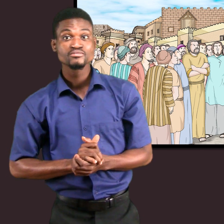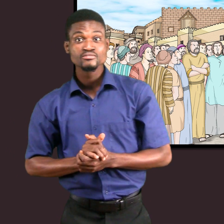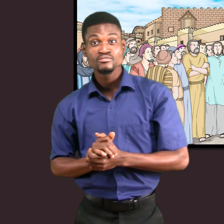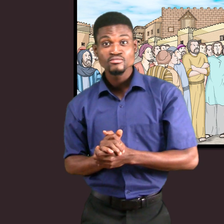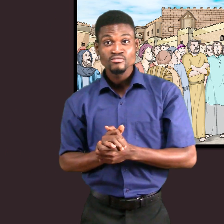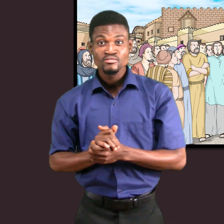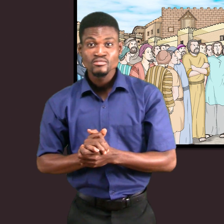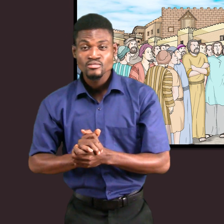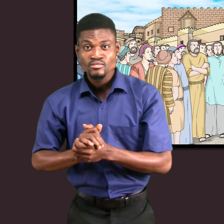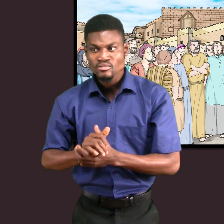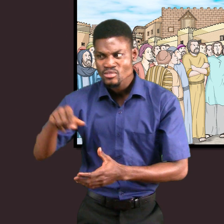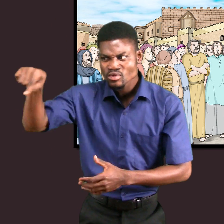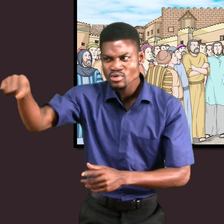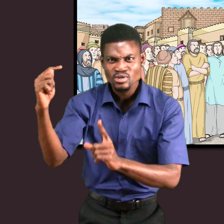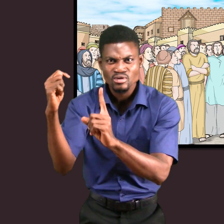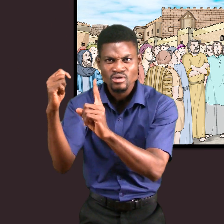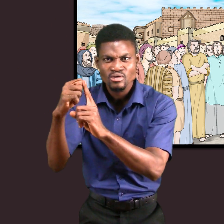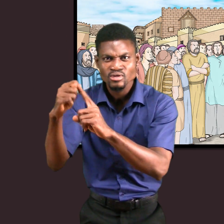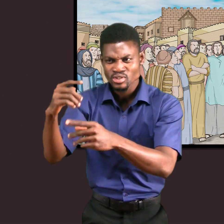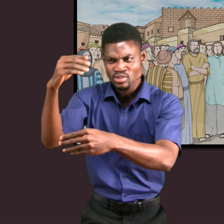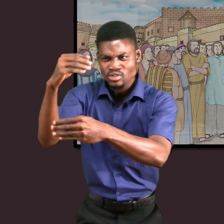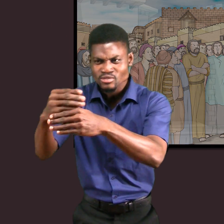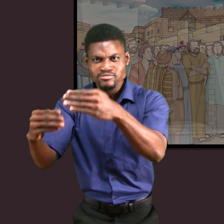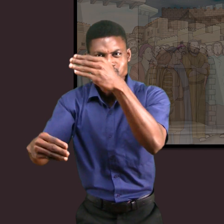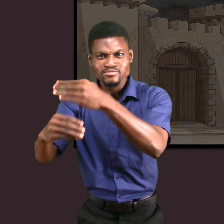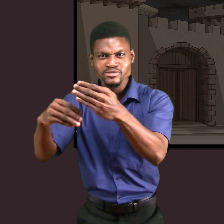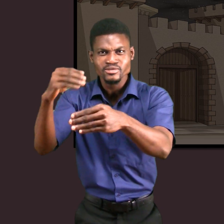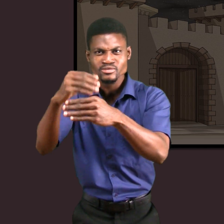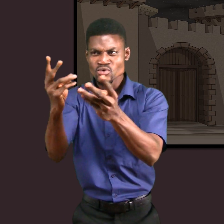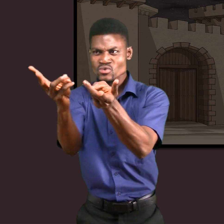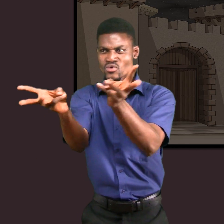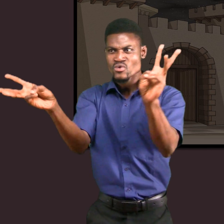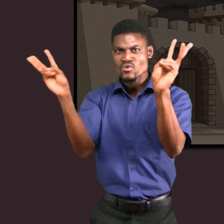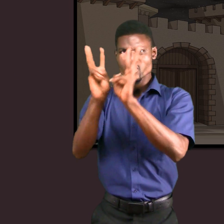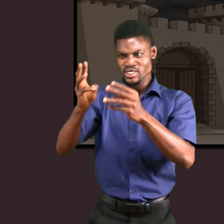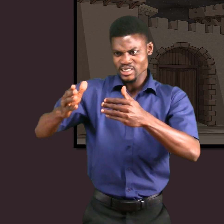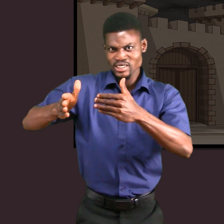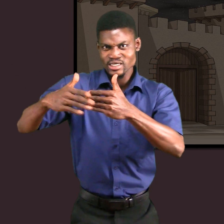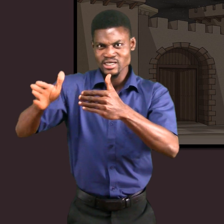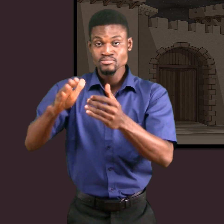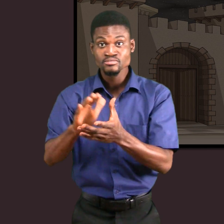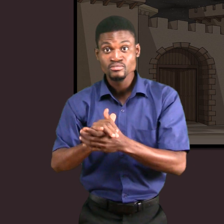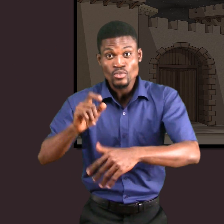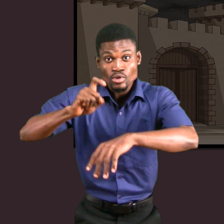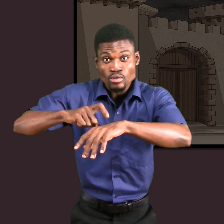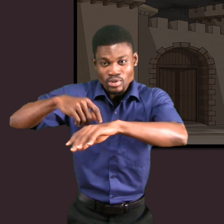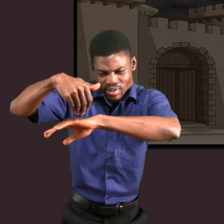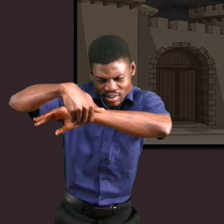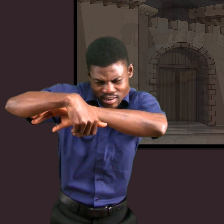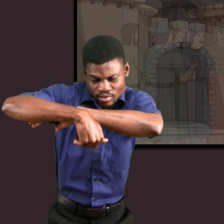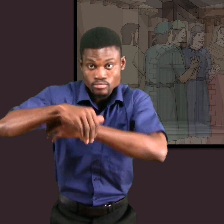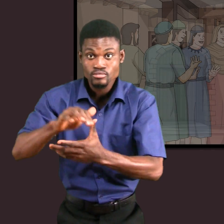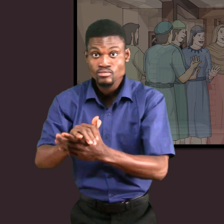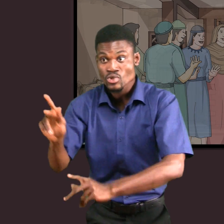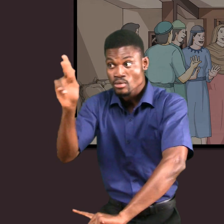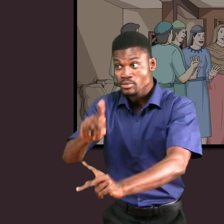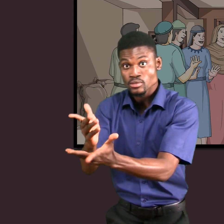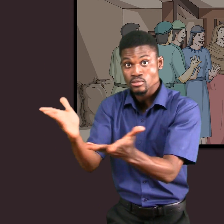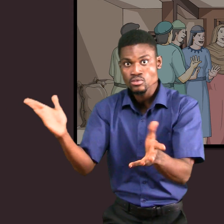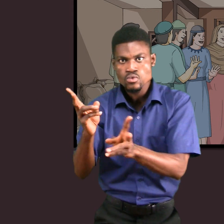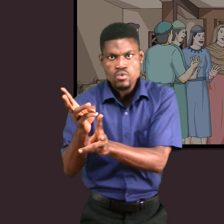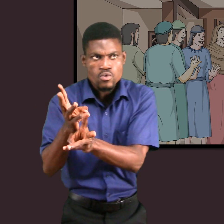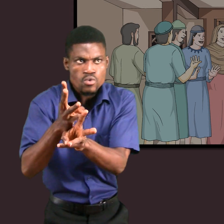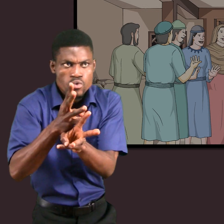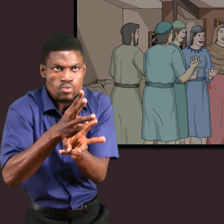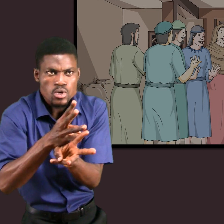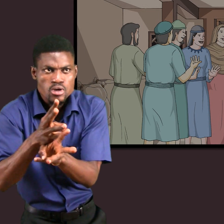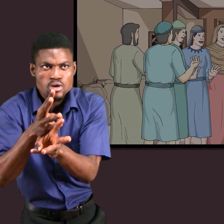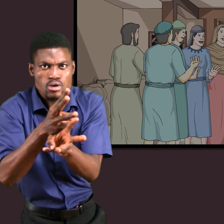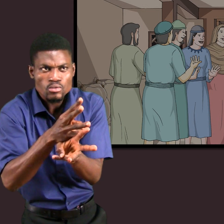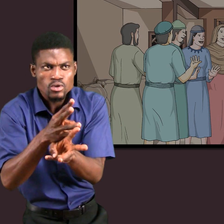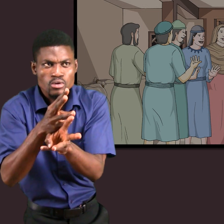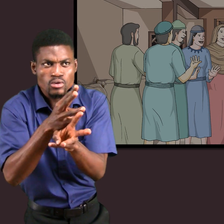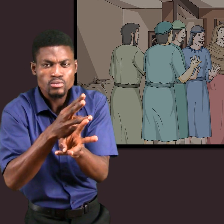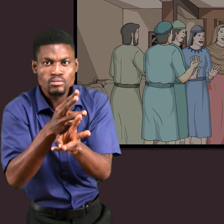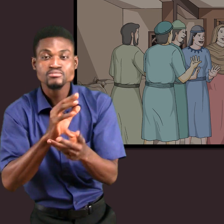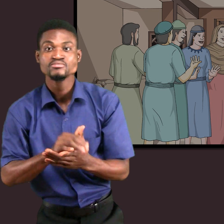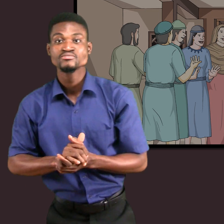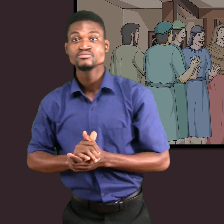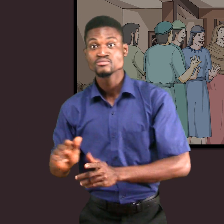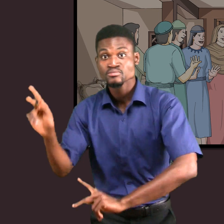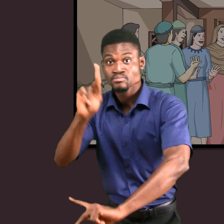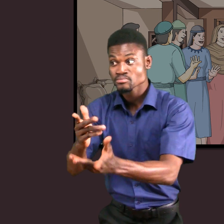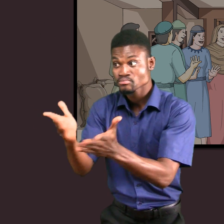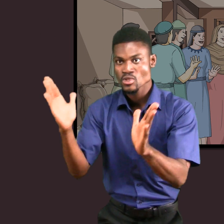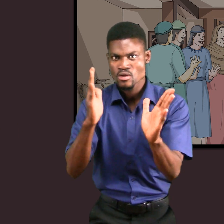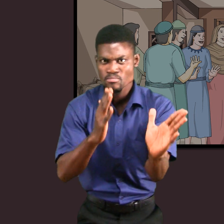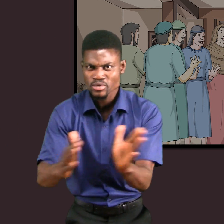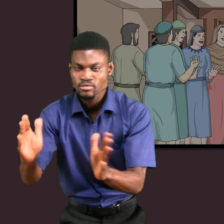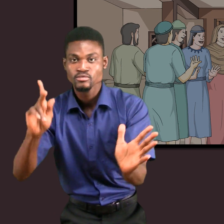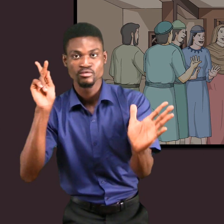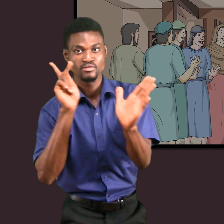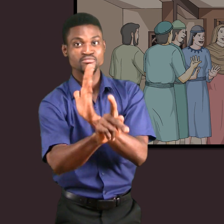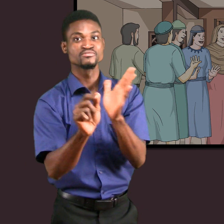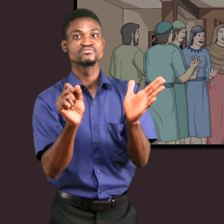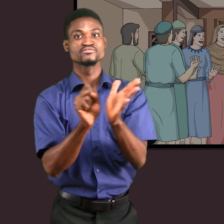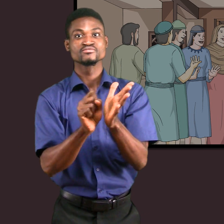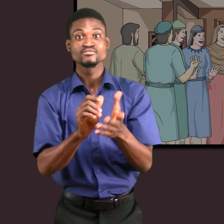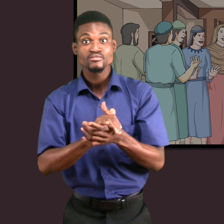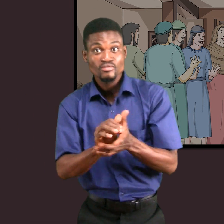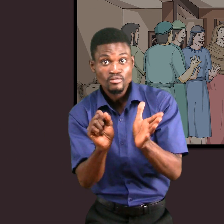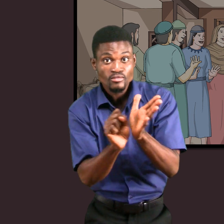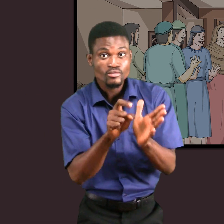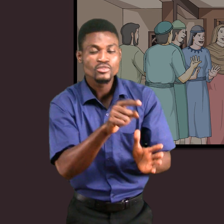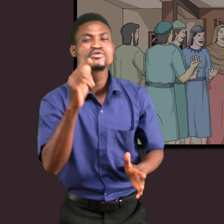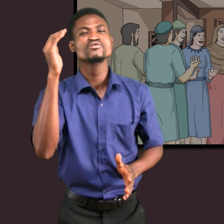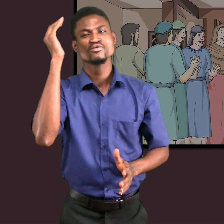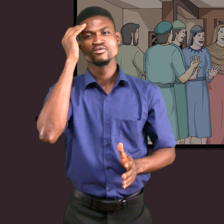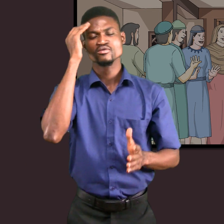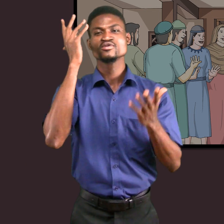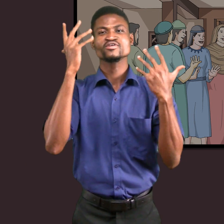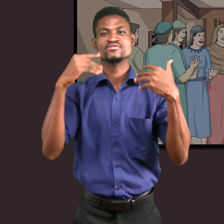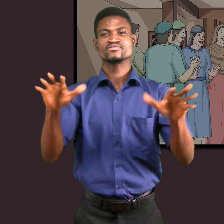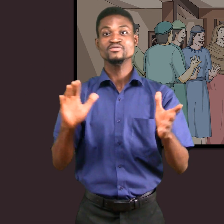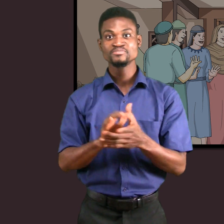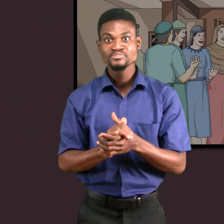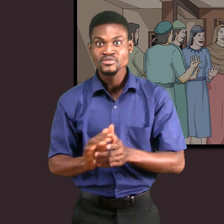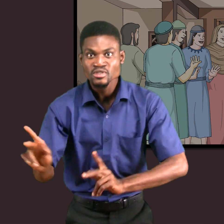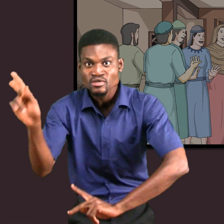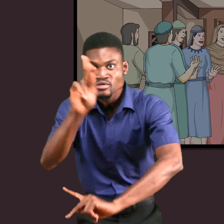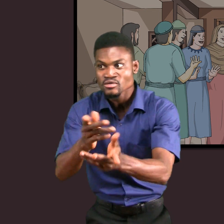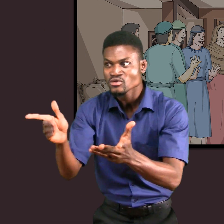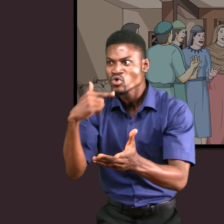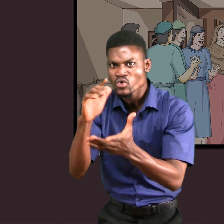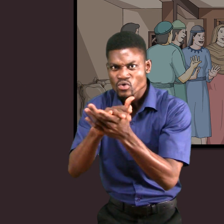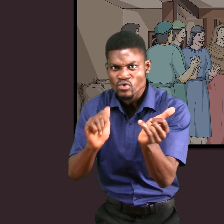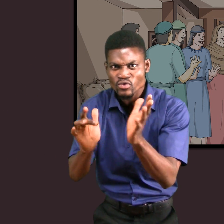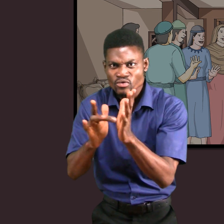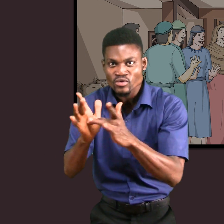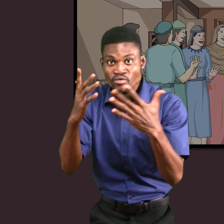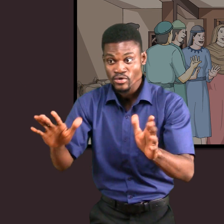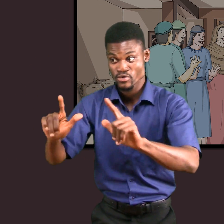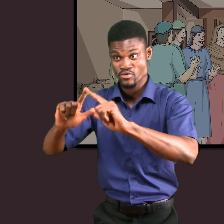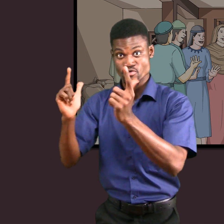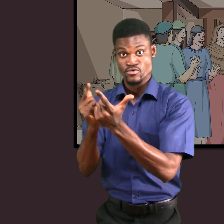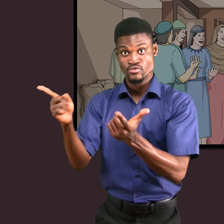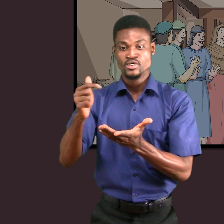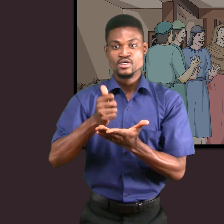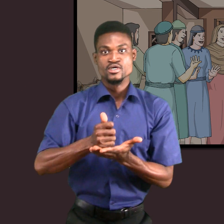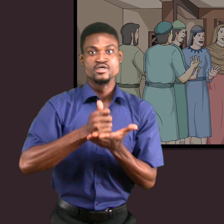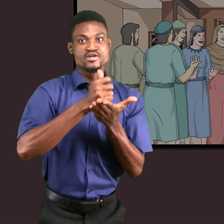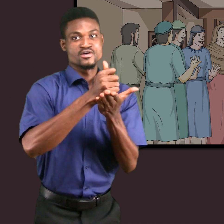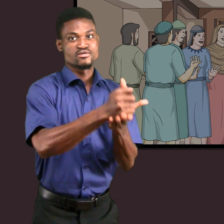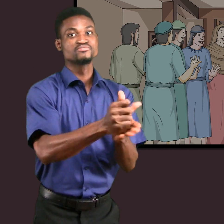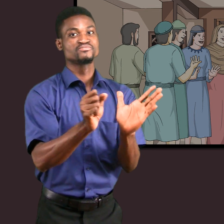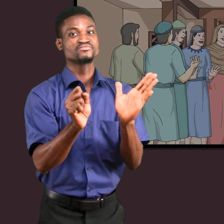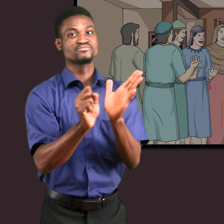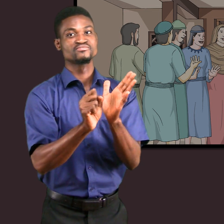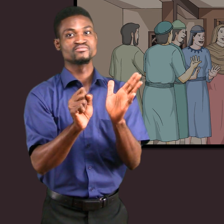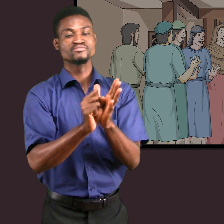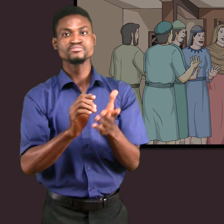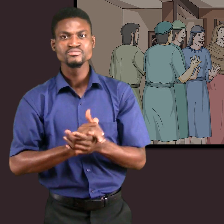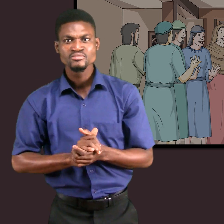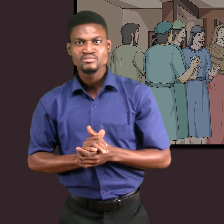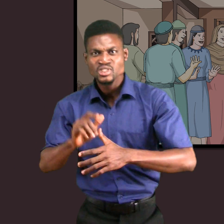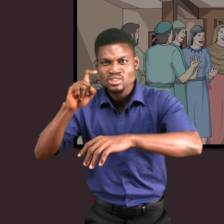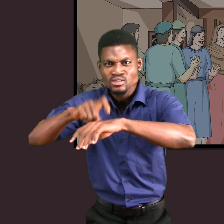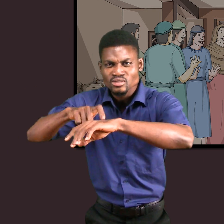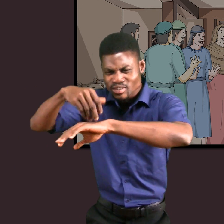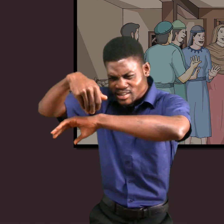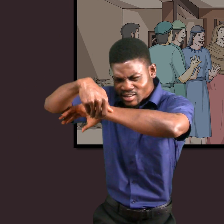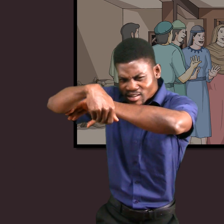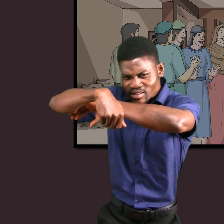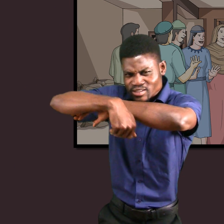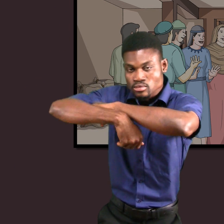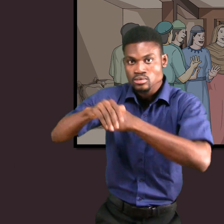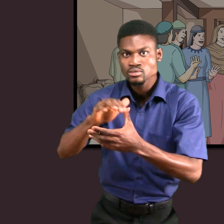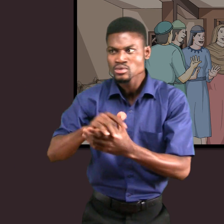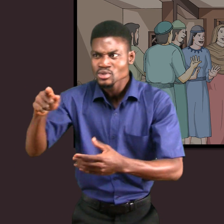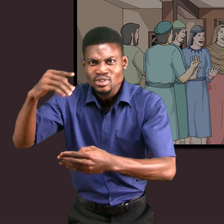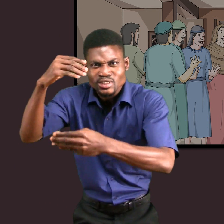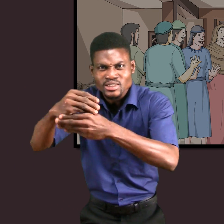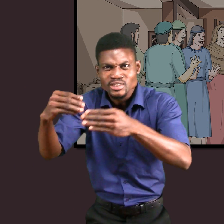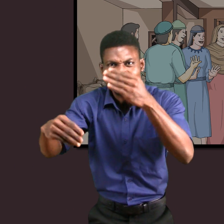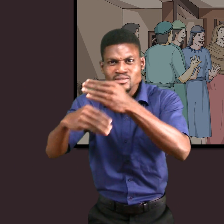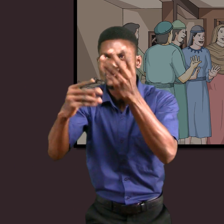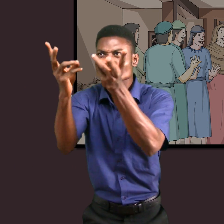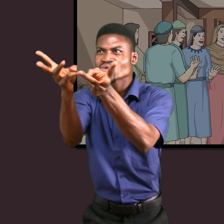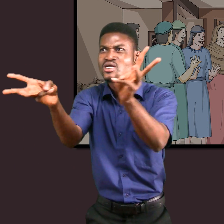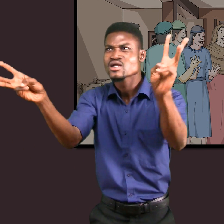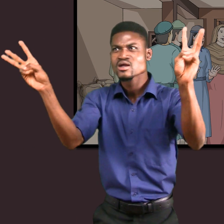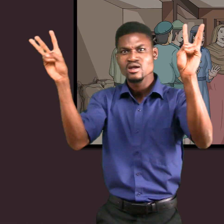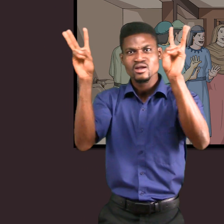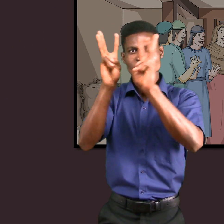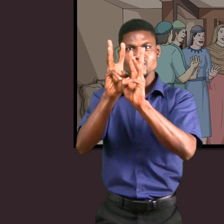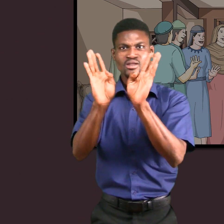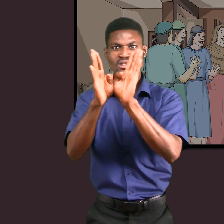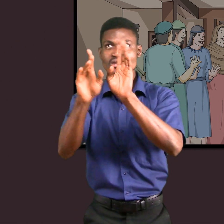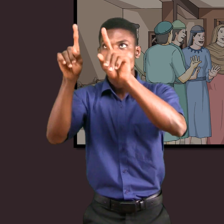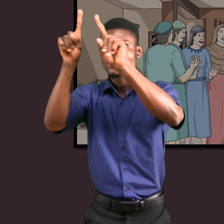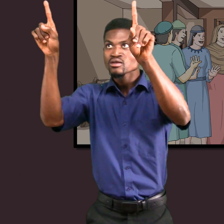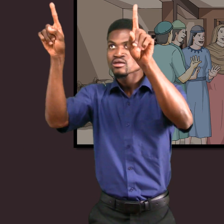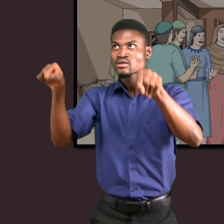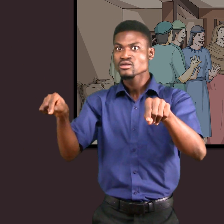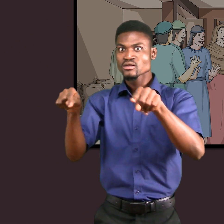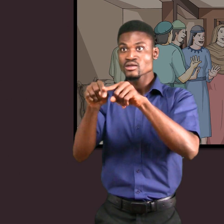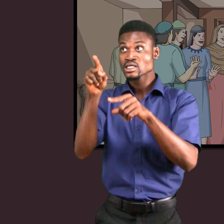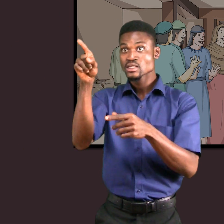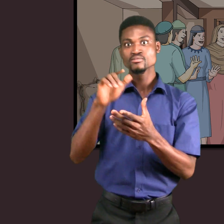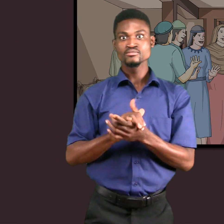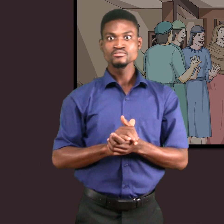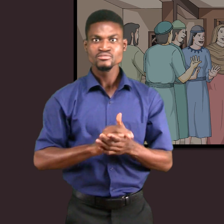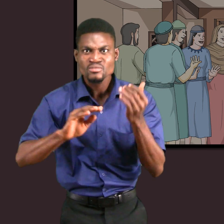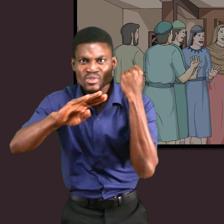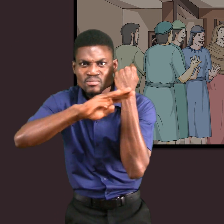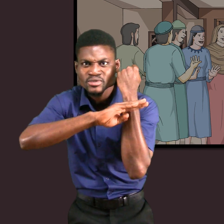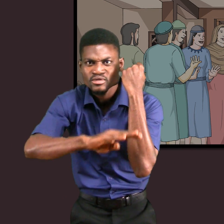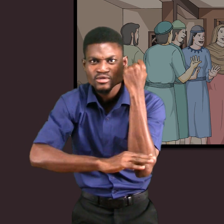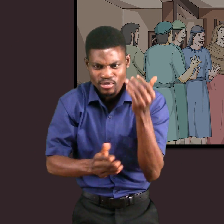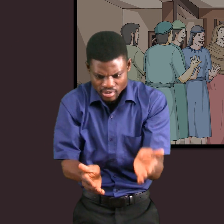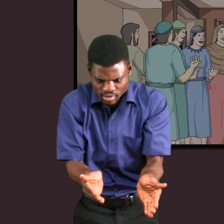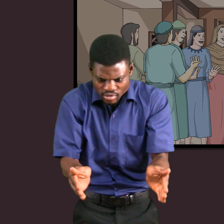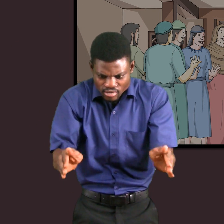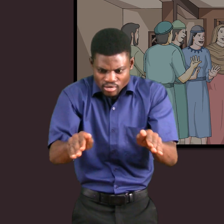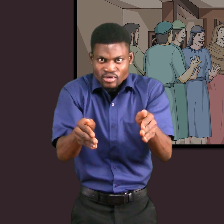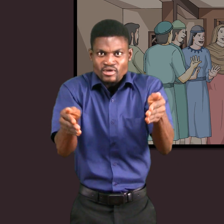After many days had passed, the Jews conspired to kill him, but Saul learned of their plot.